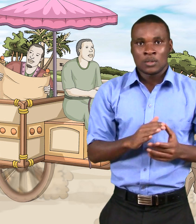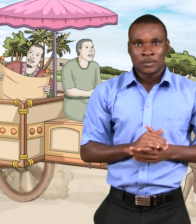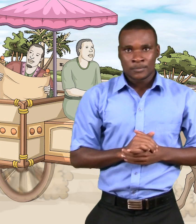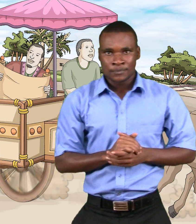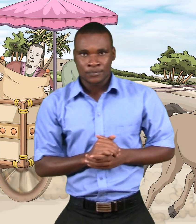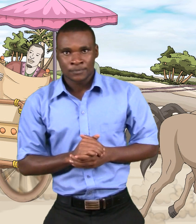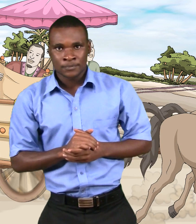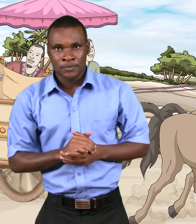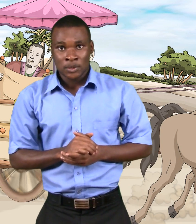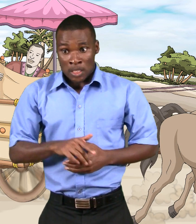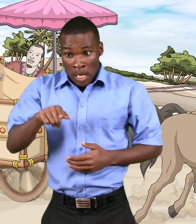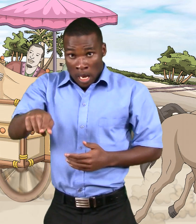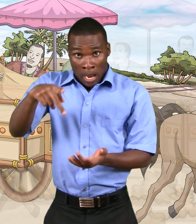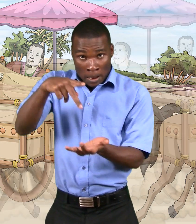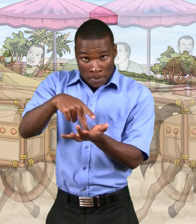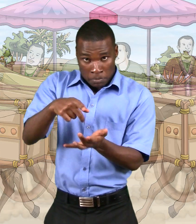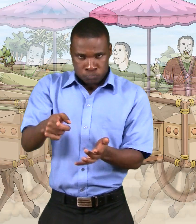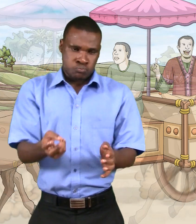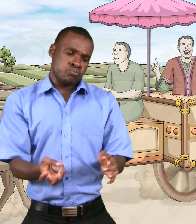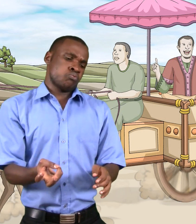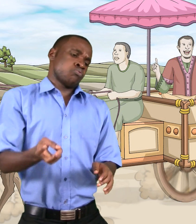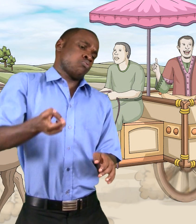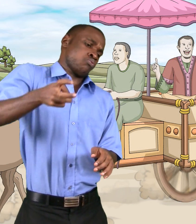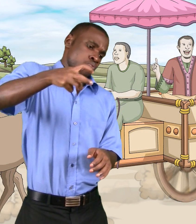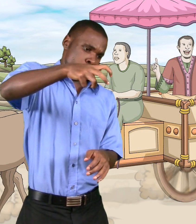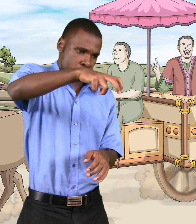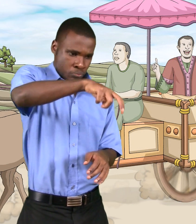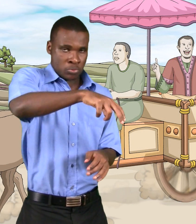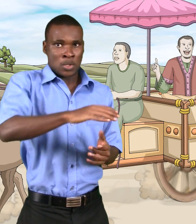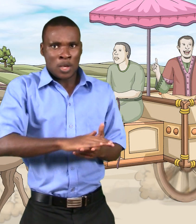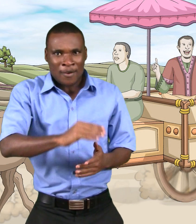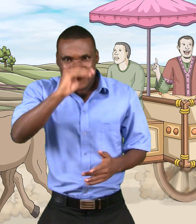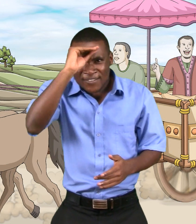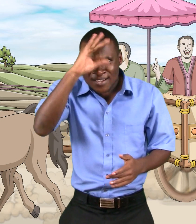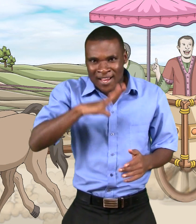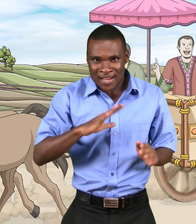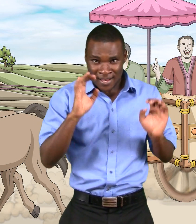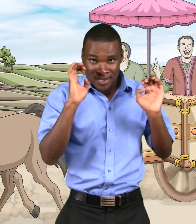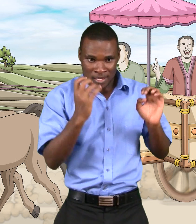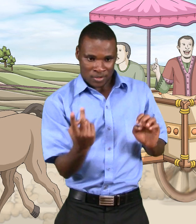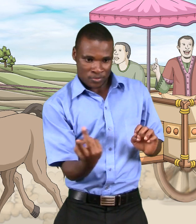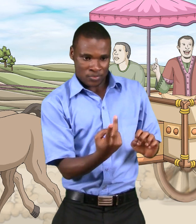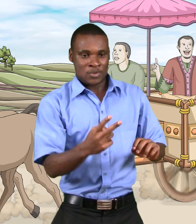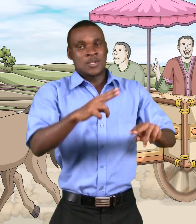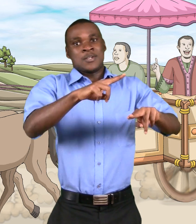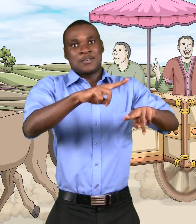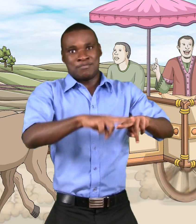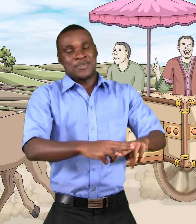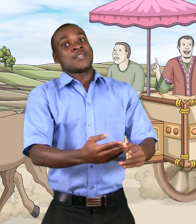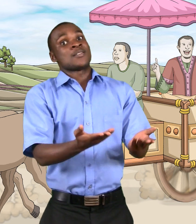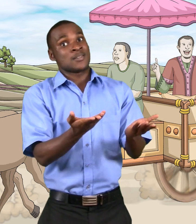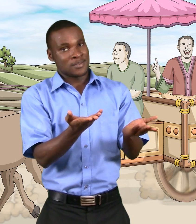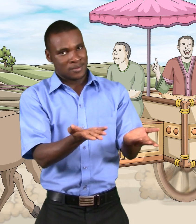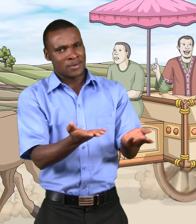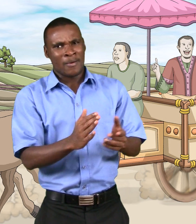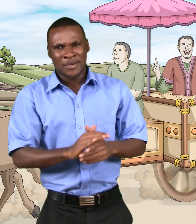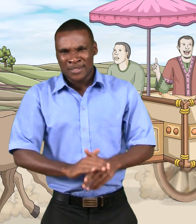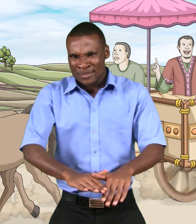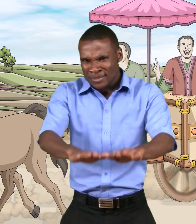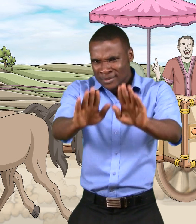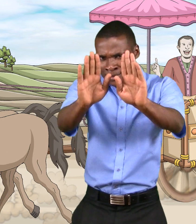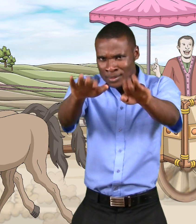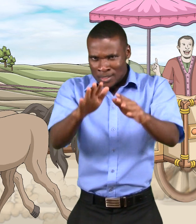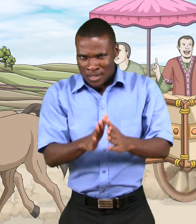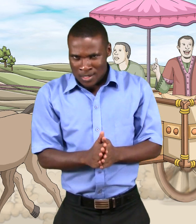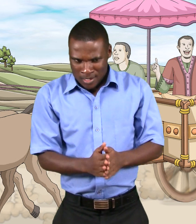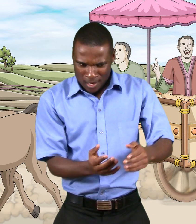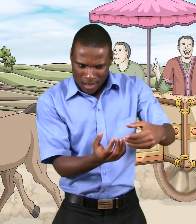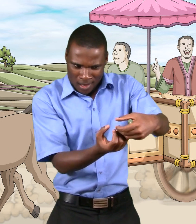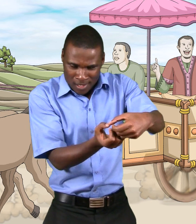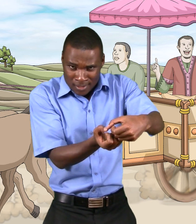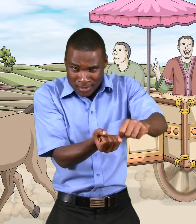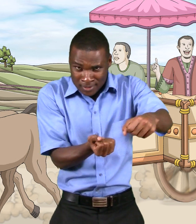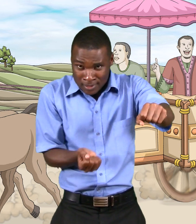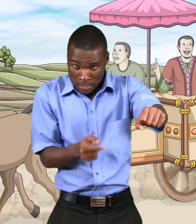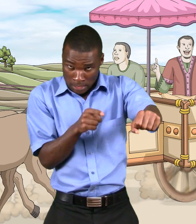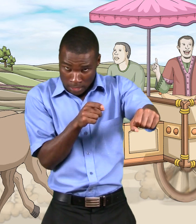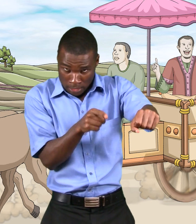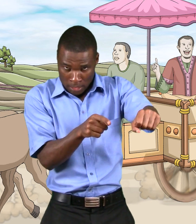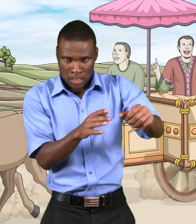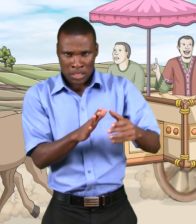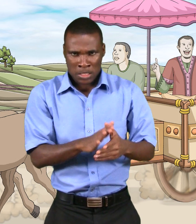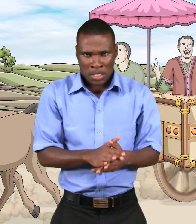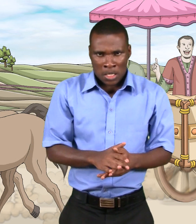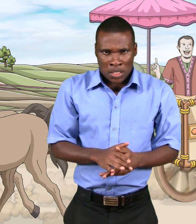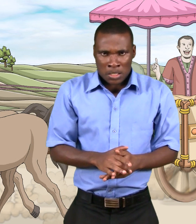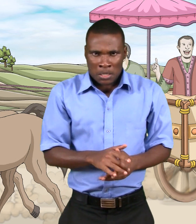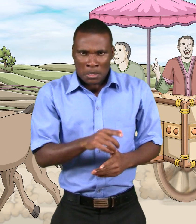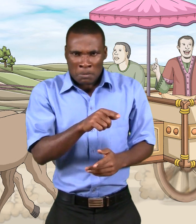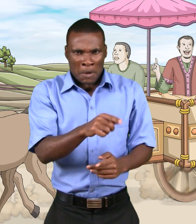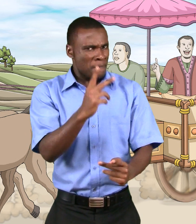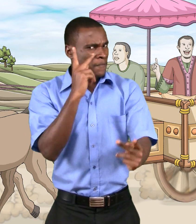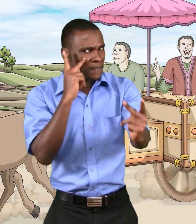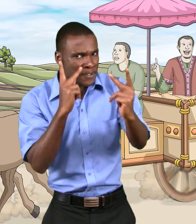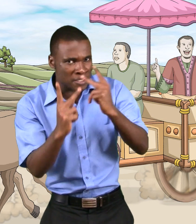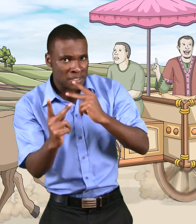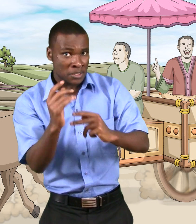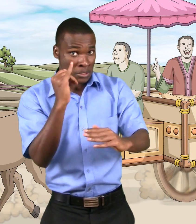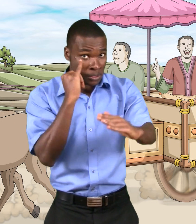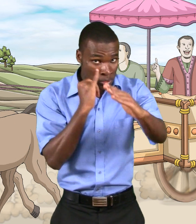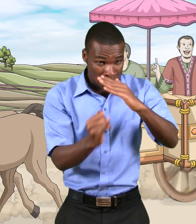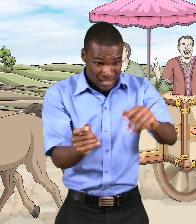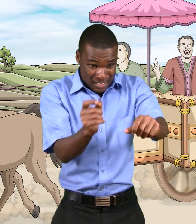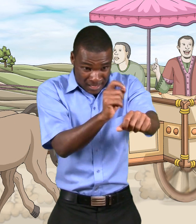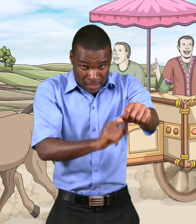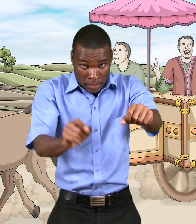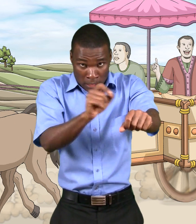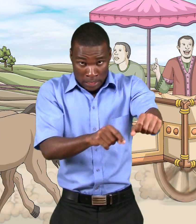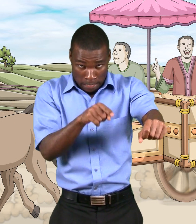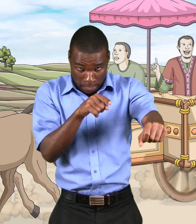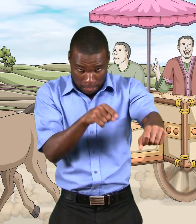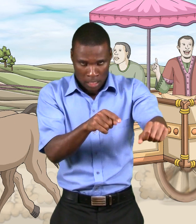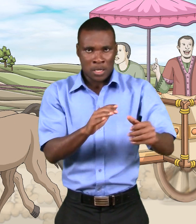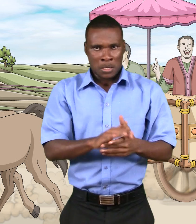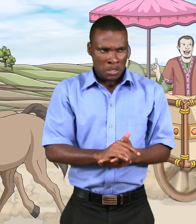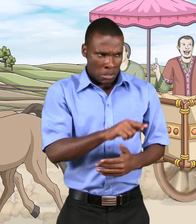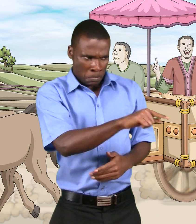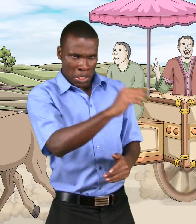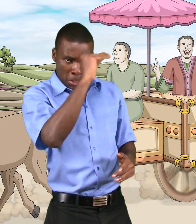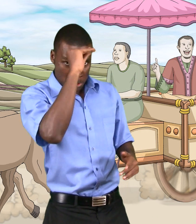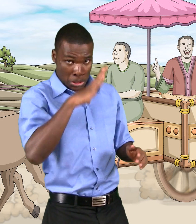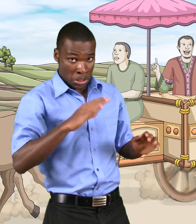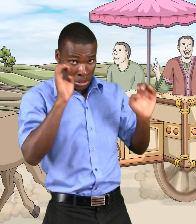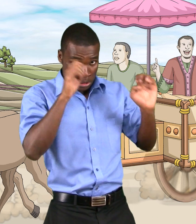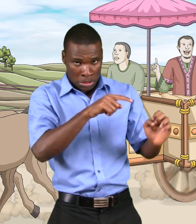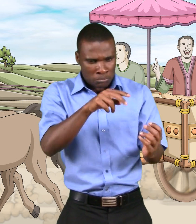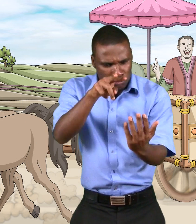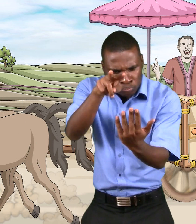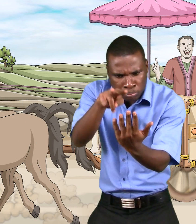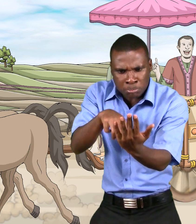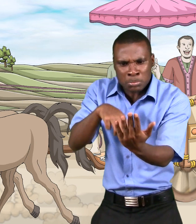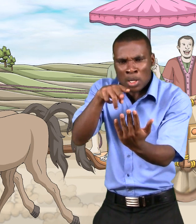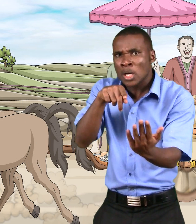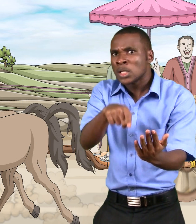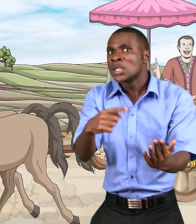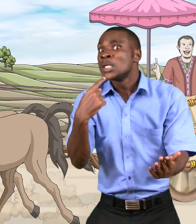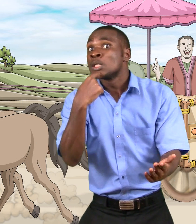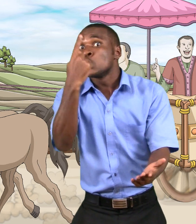And he invited Philip to come up and sit with him.